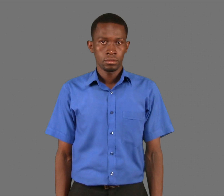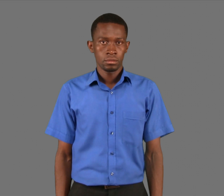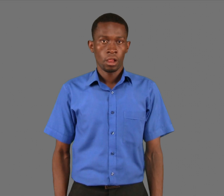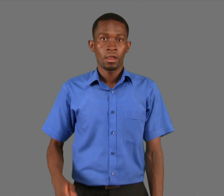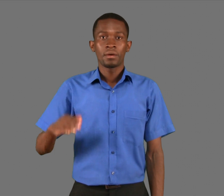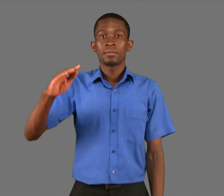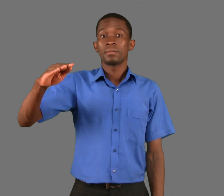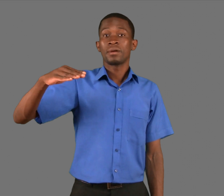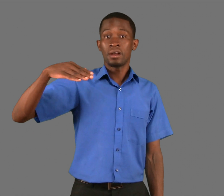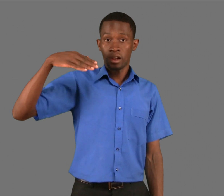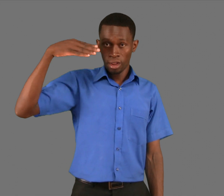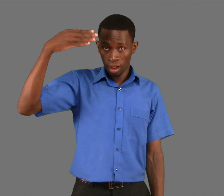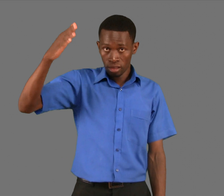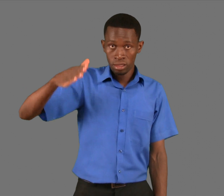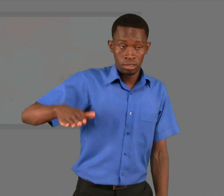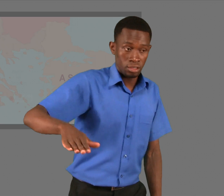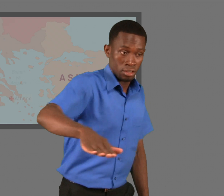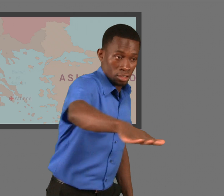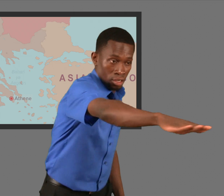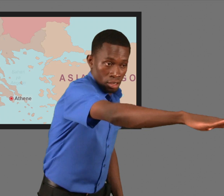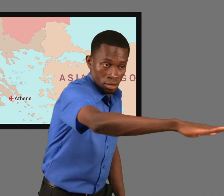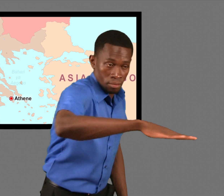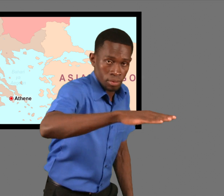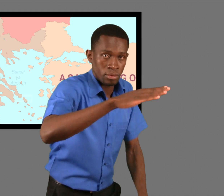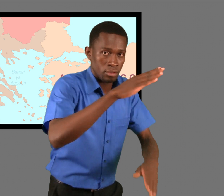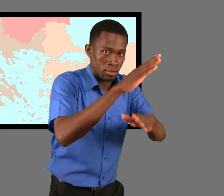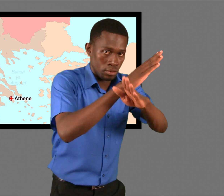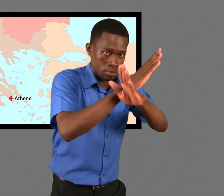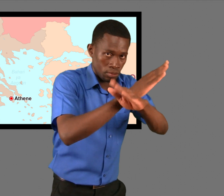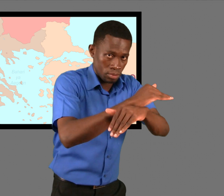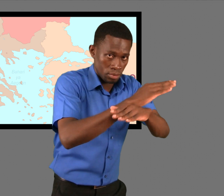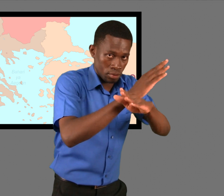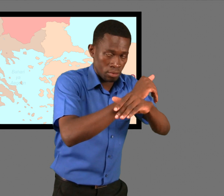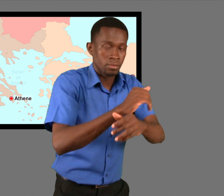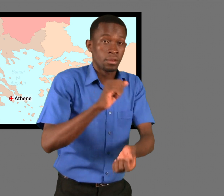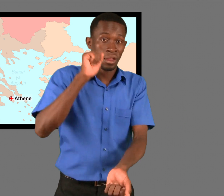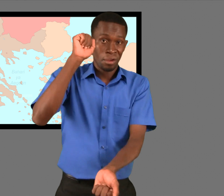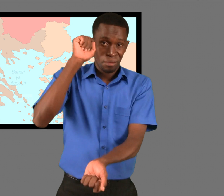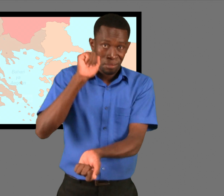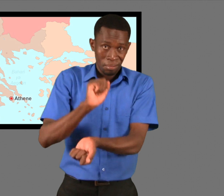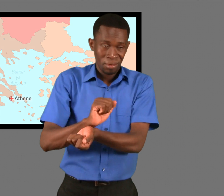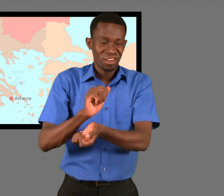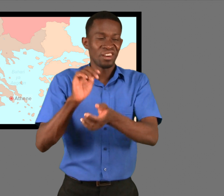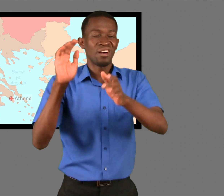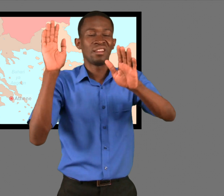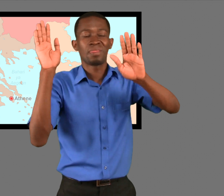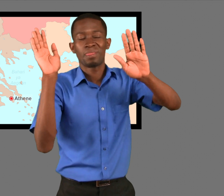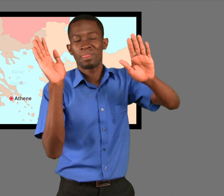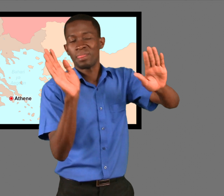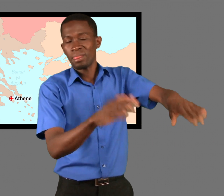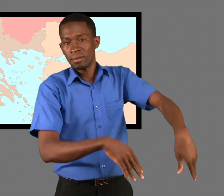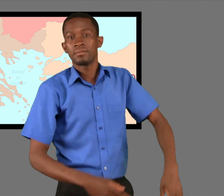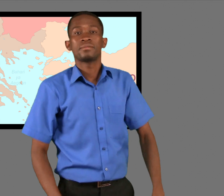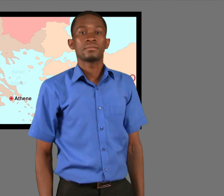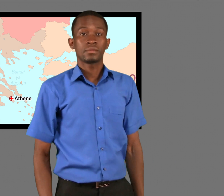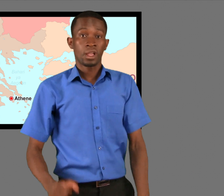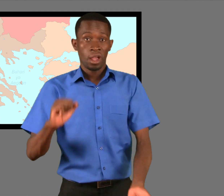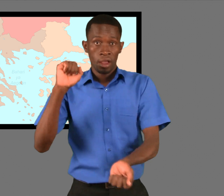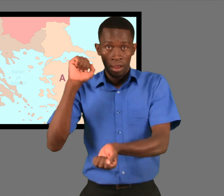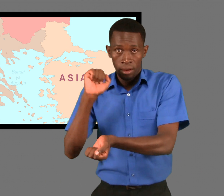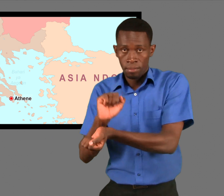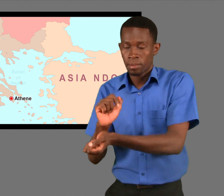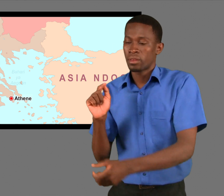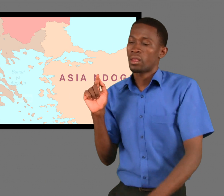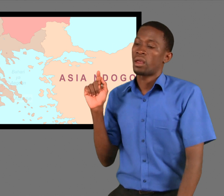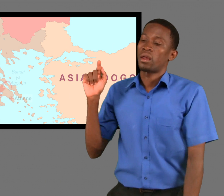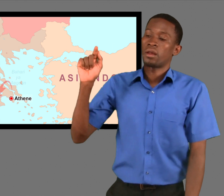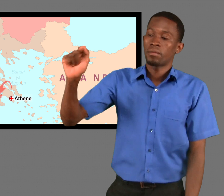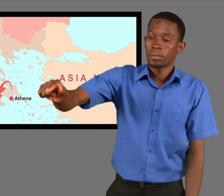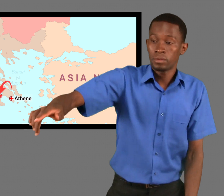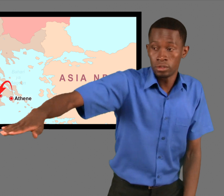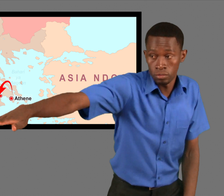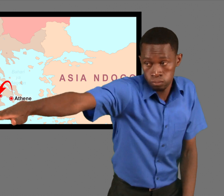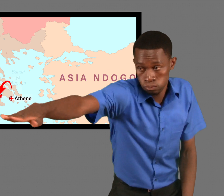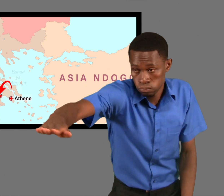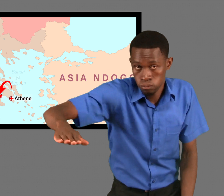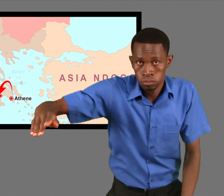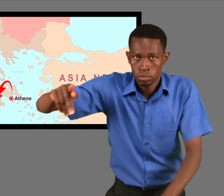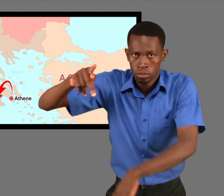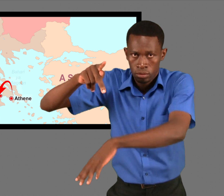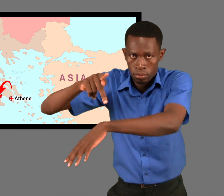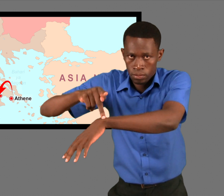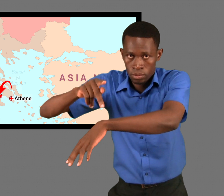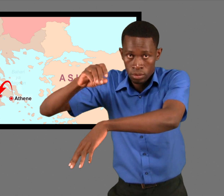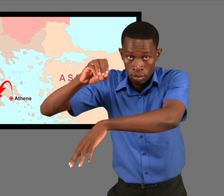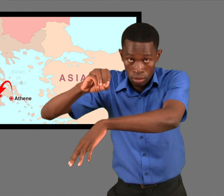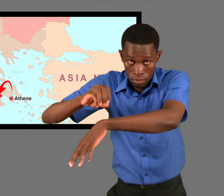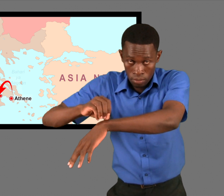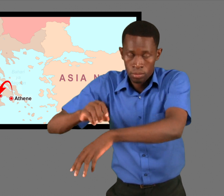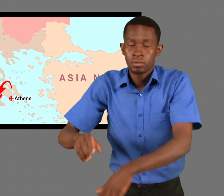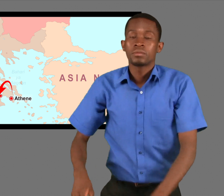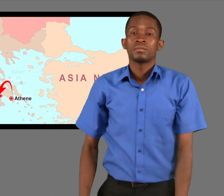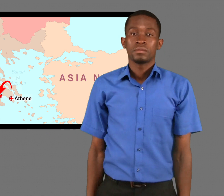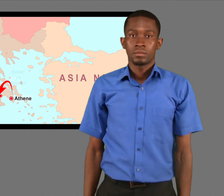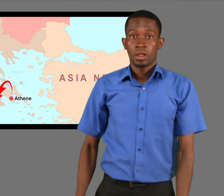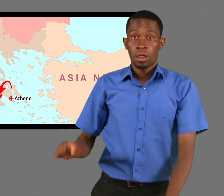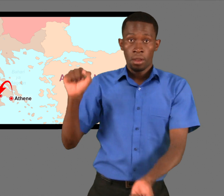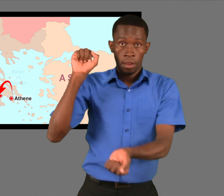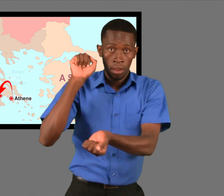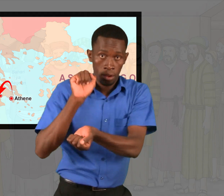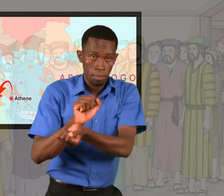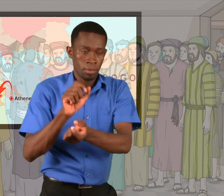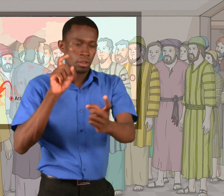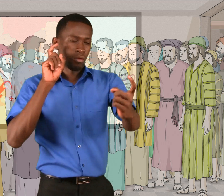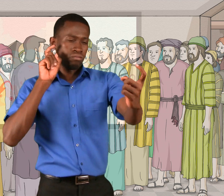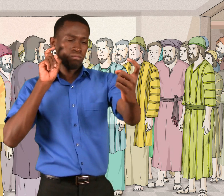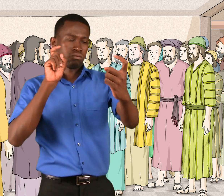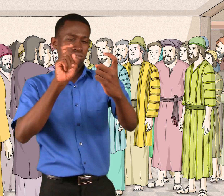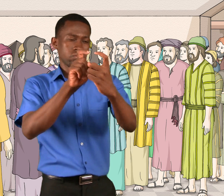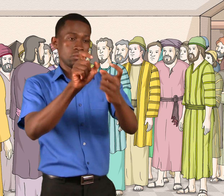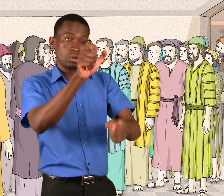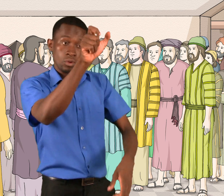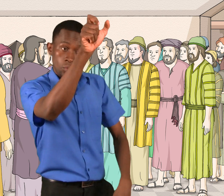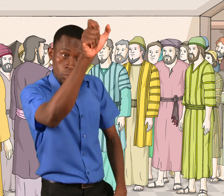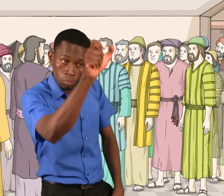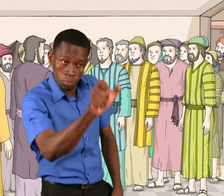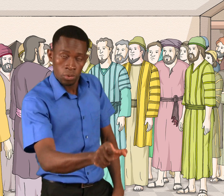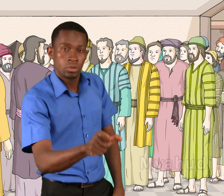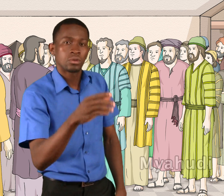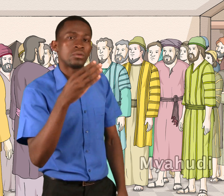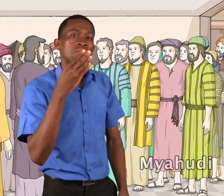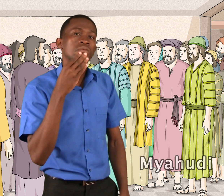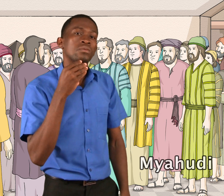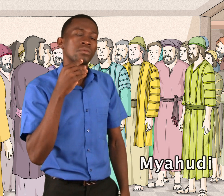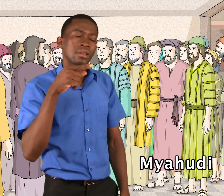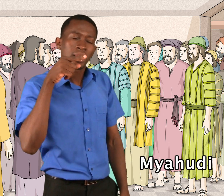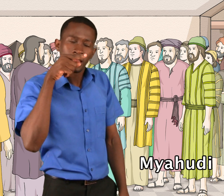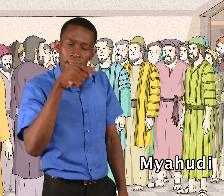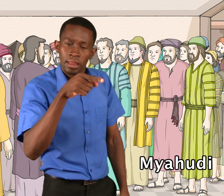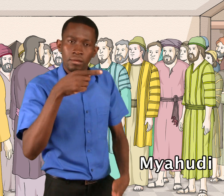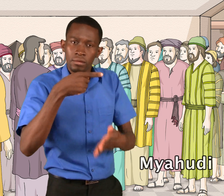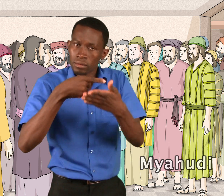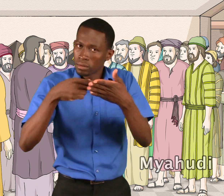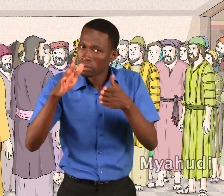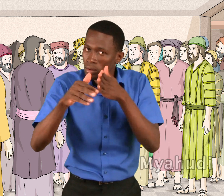After this, Paul left Athens and went to Corinth.